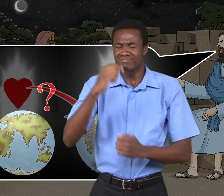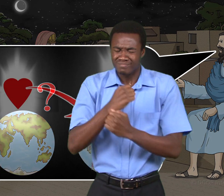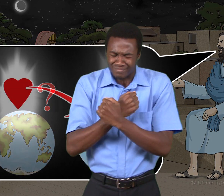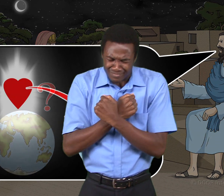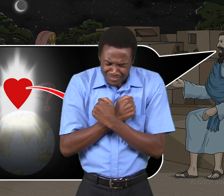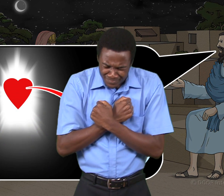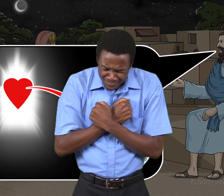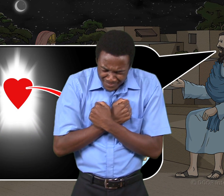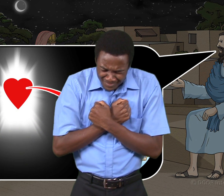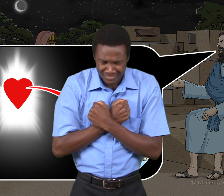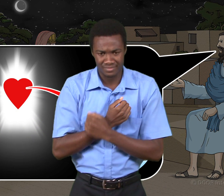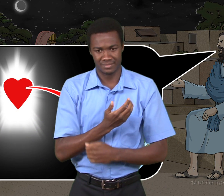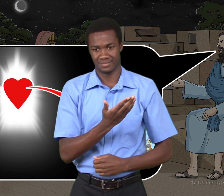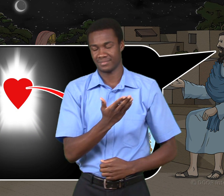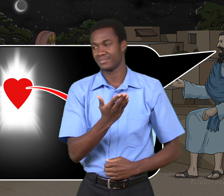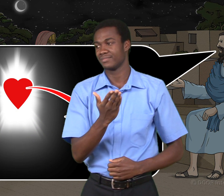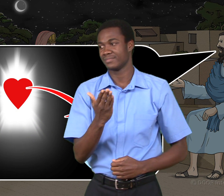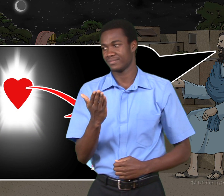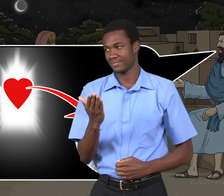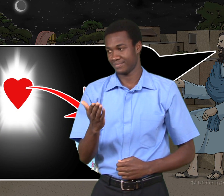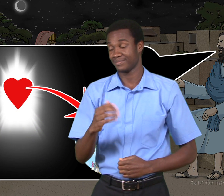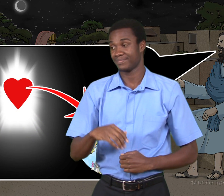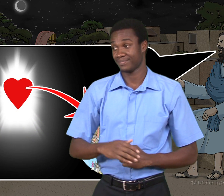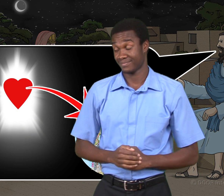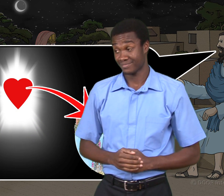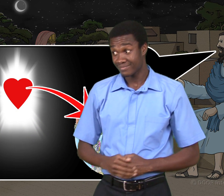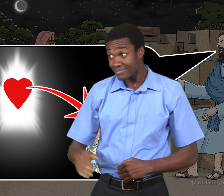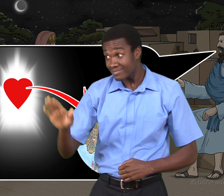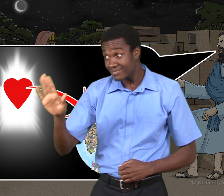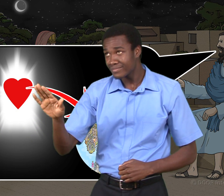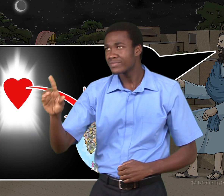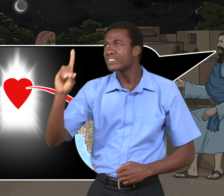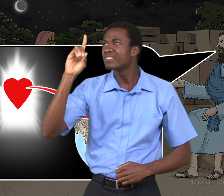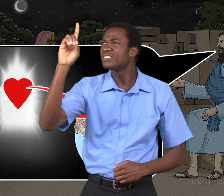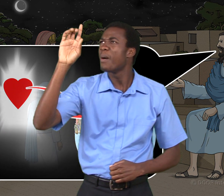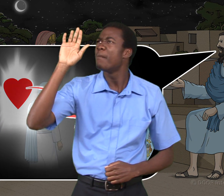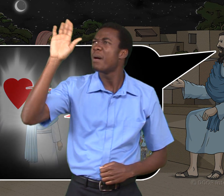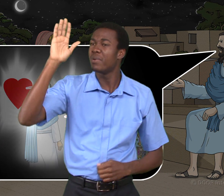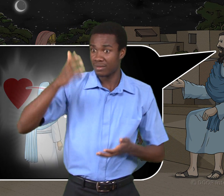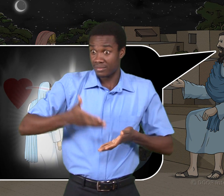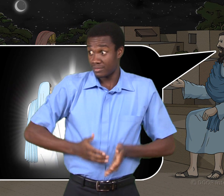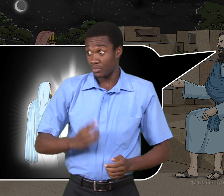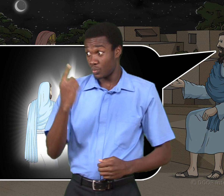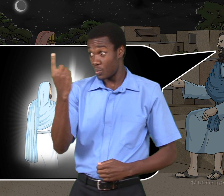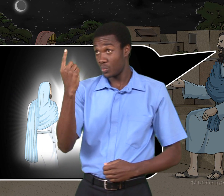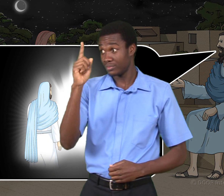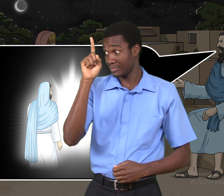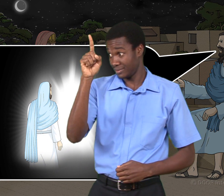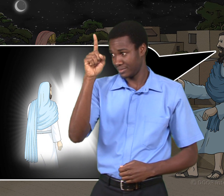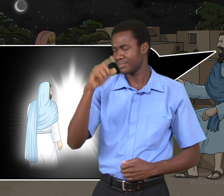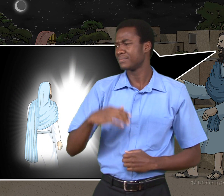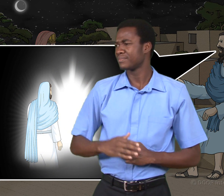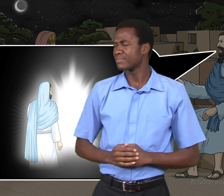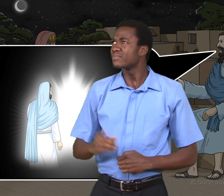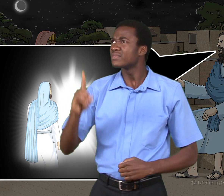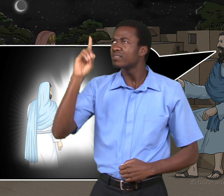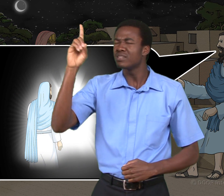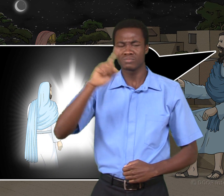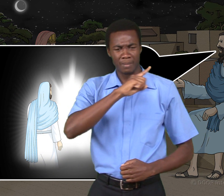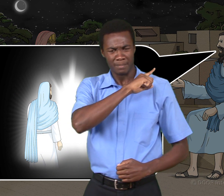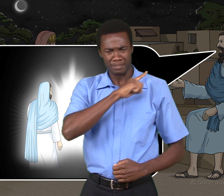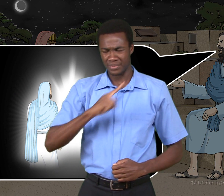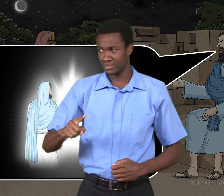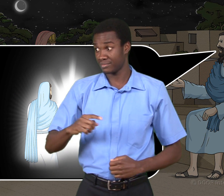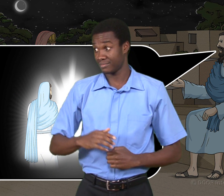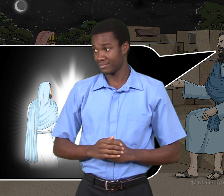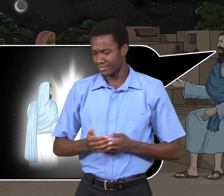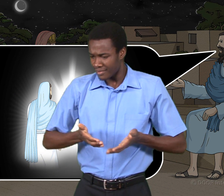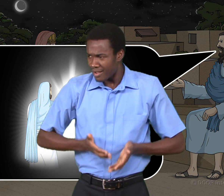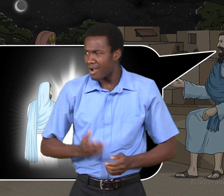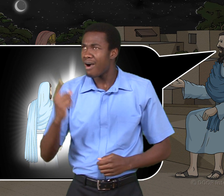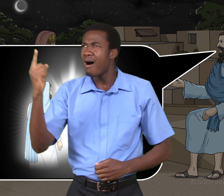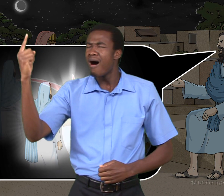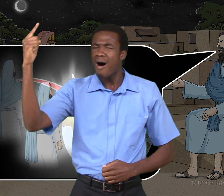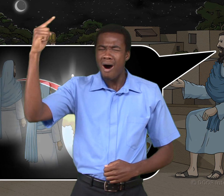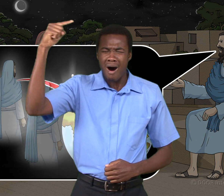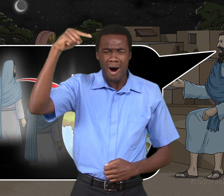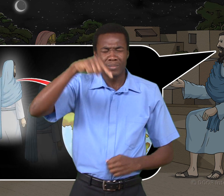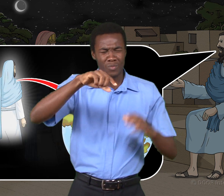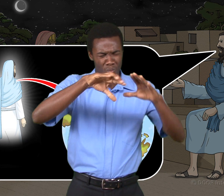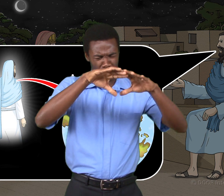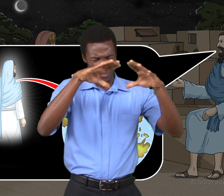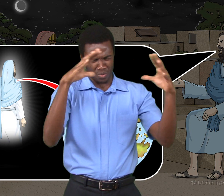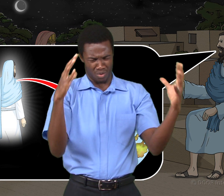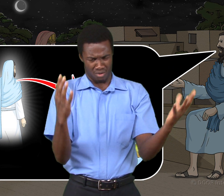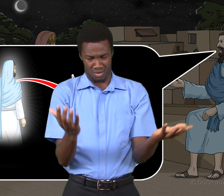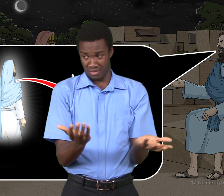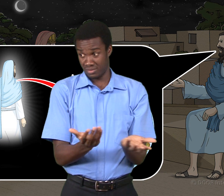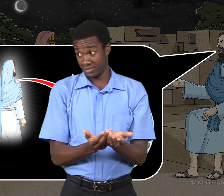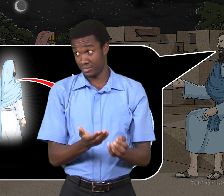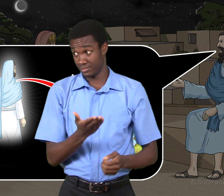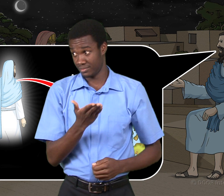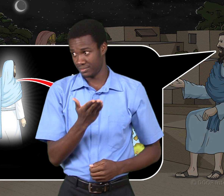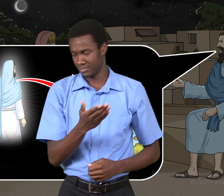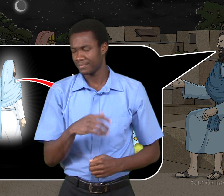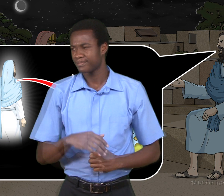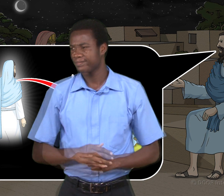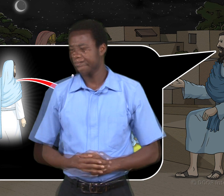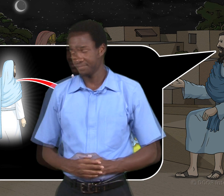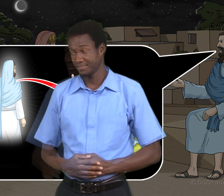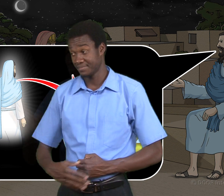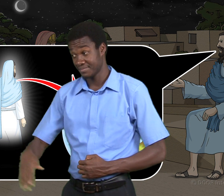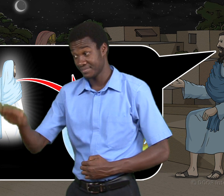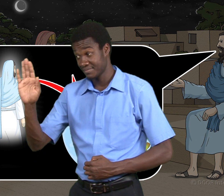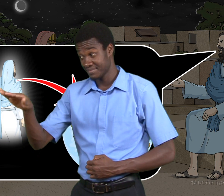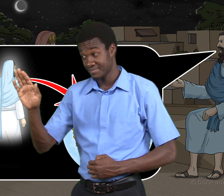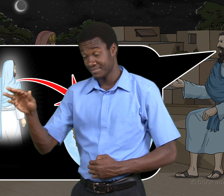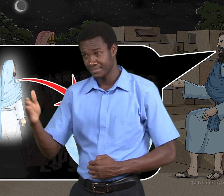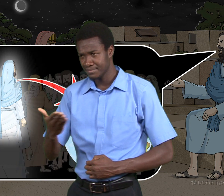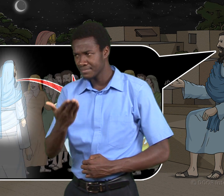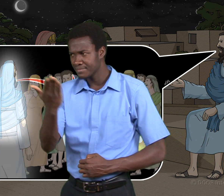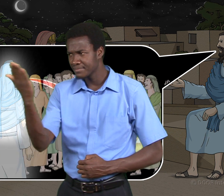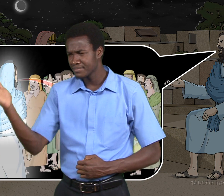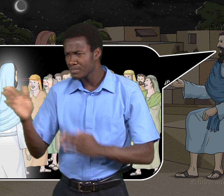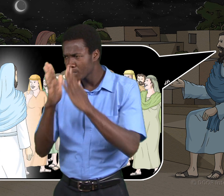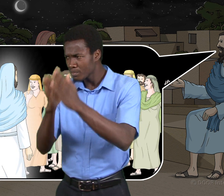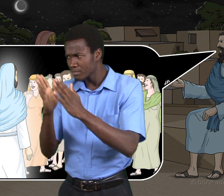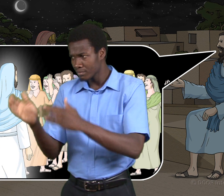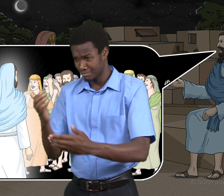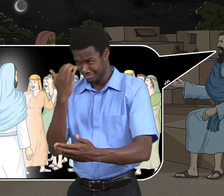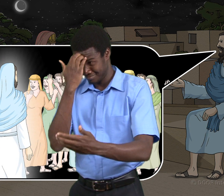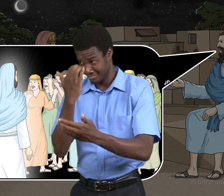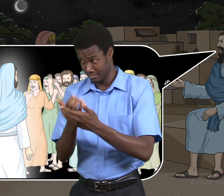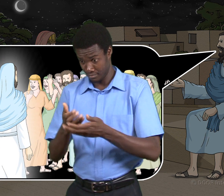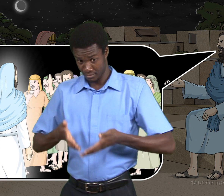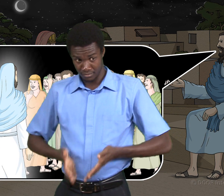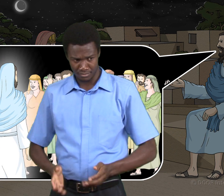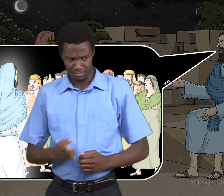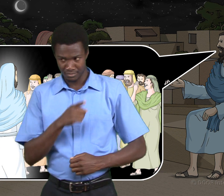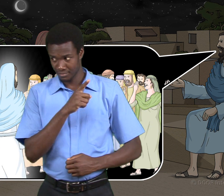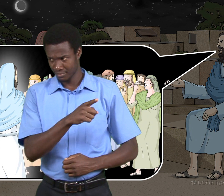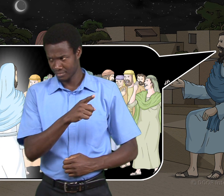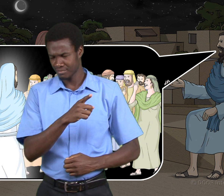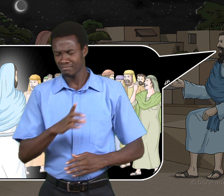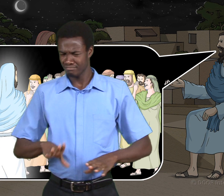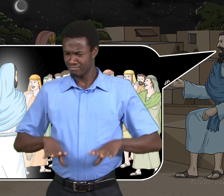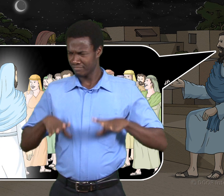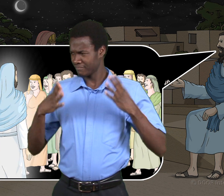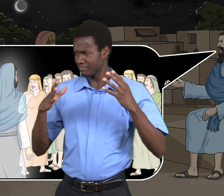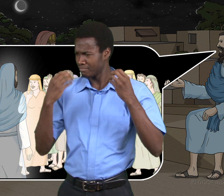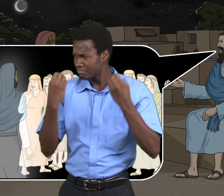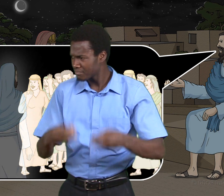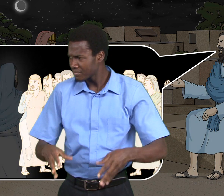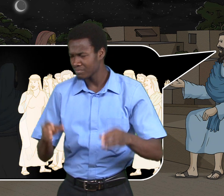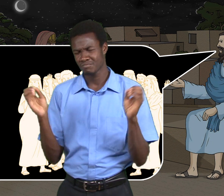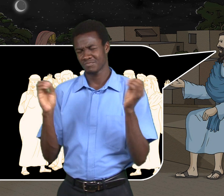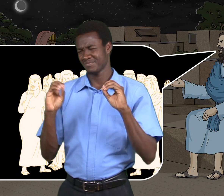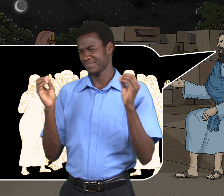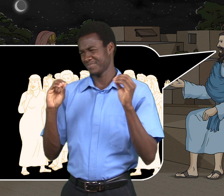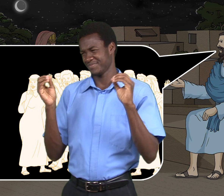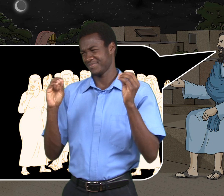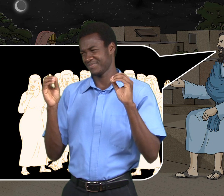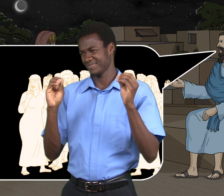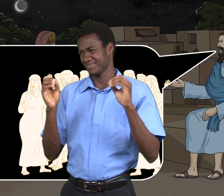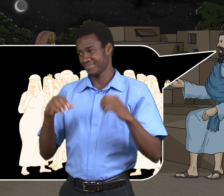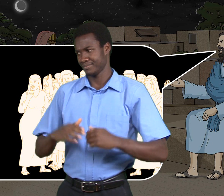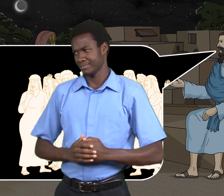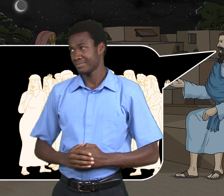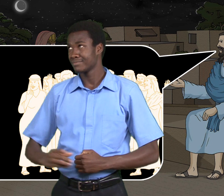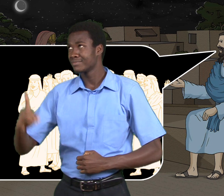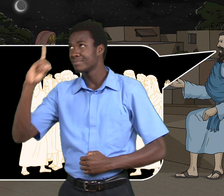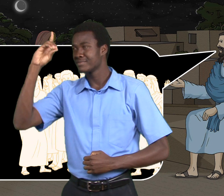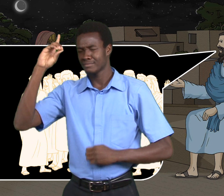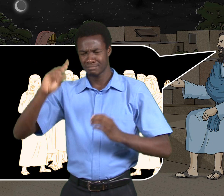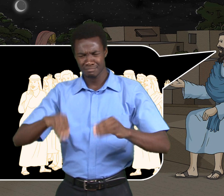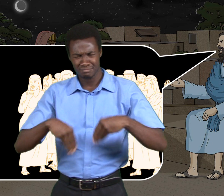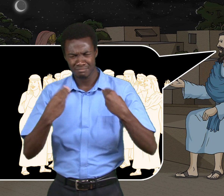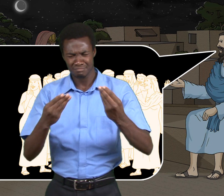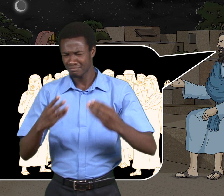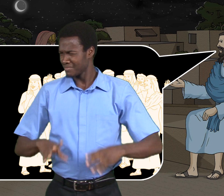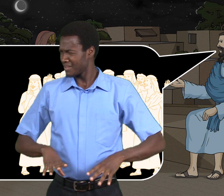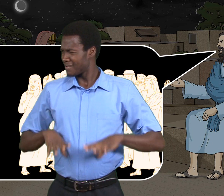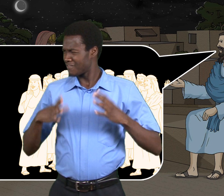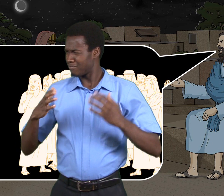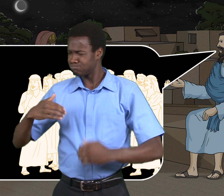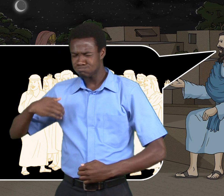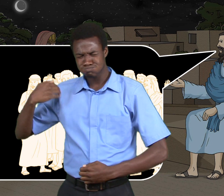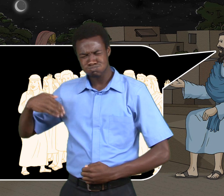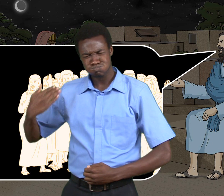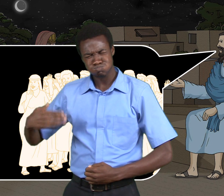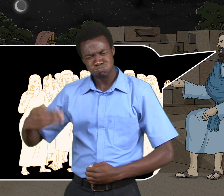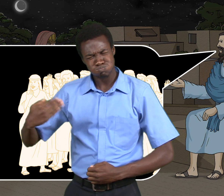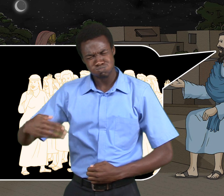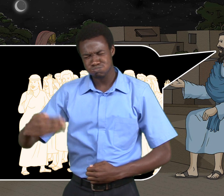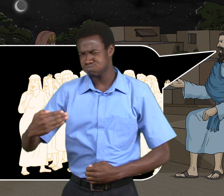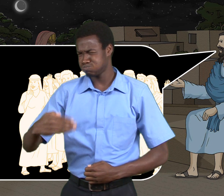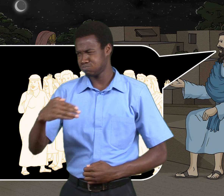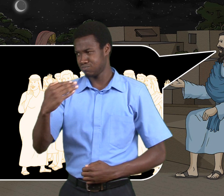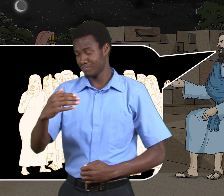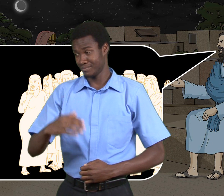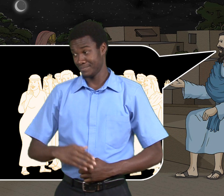Just as Moses lifted up the snake in the wilderness, so the Son of Man must be lifted up, that everyone who believes in Him may have eternal life.